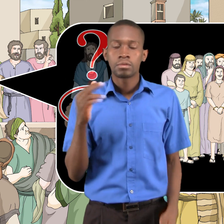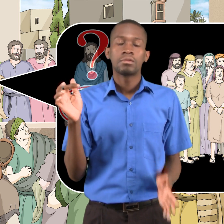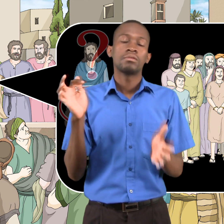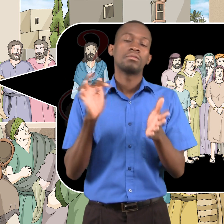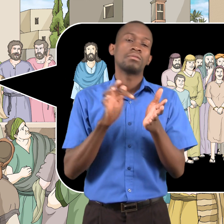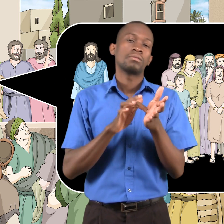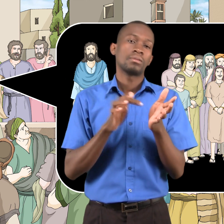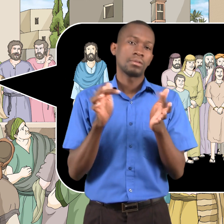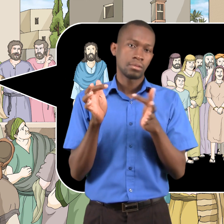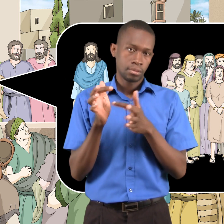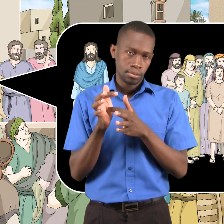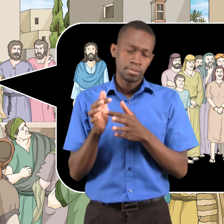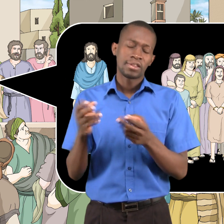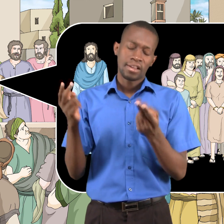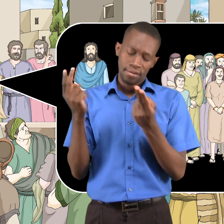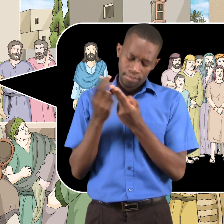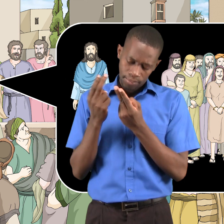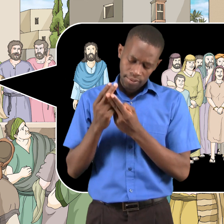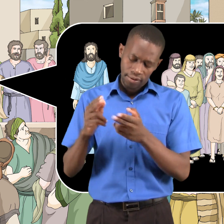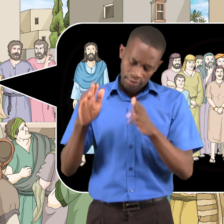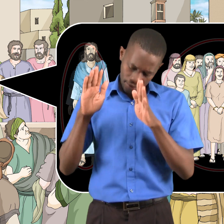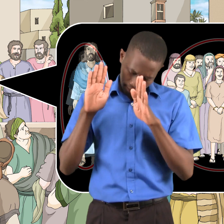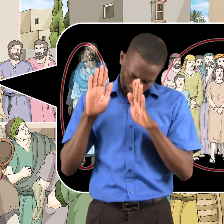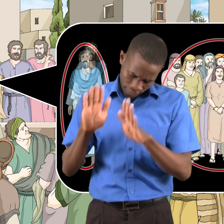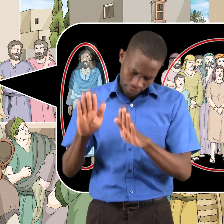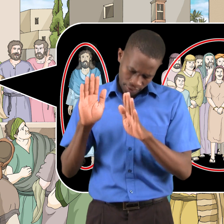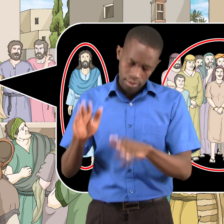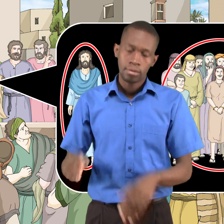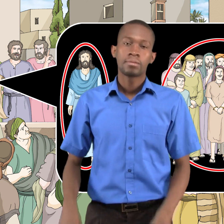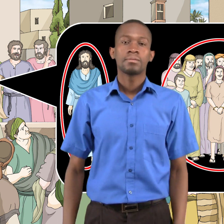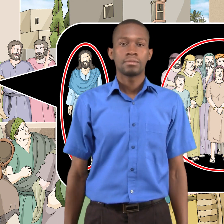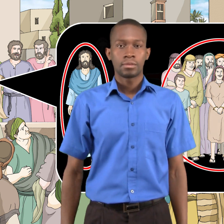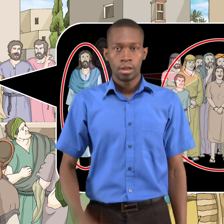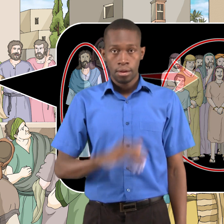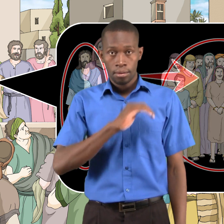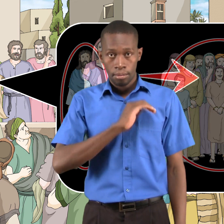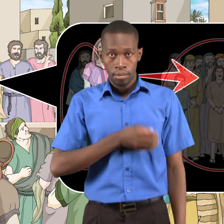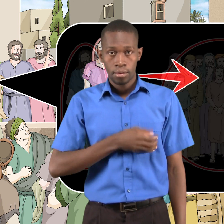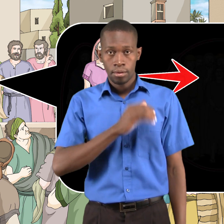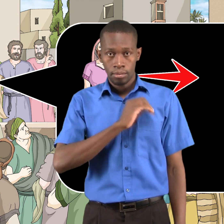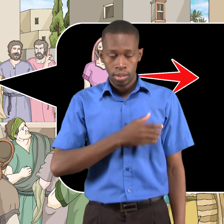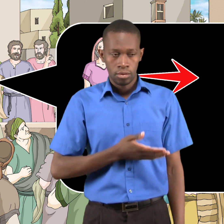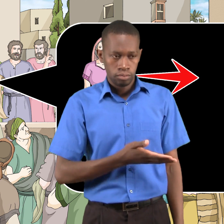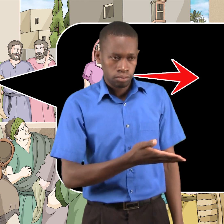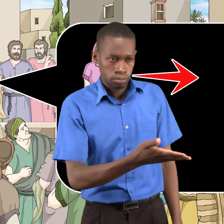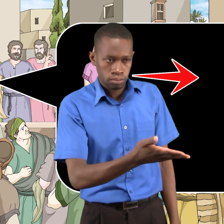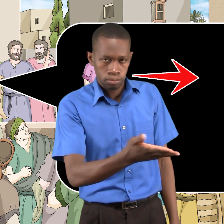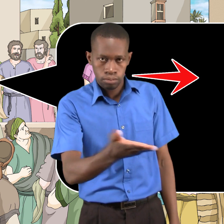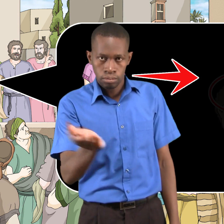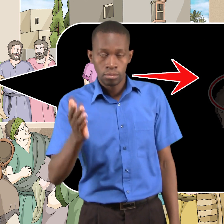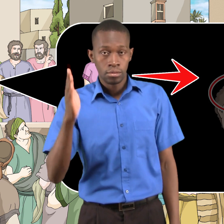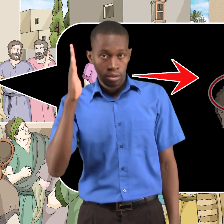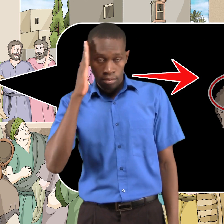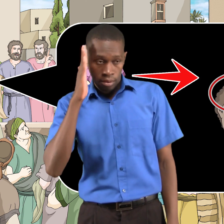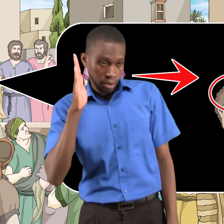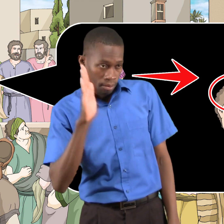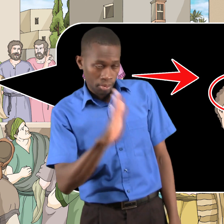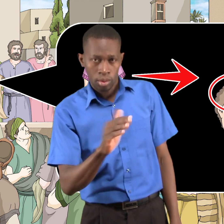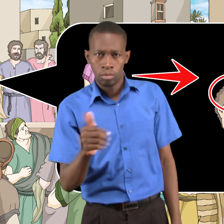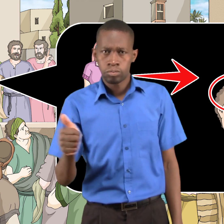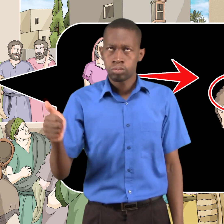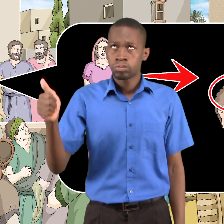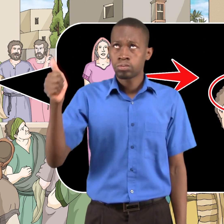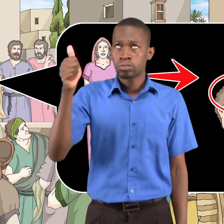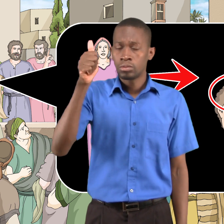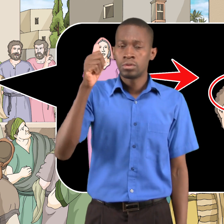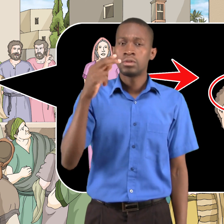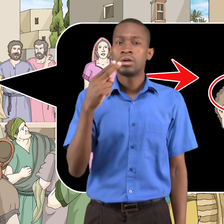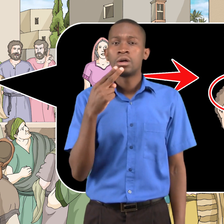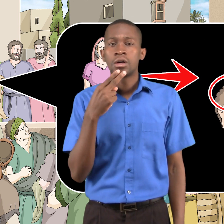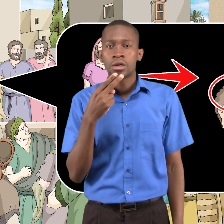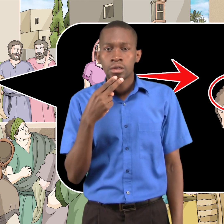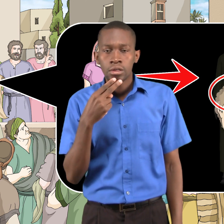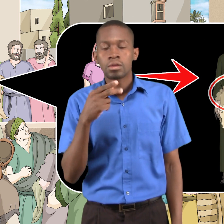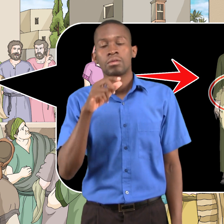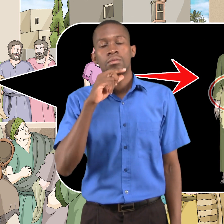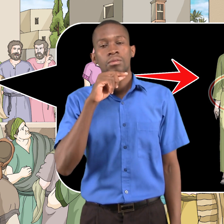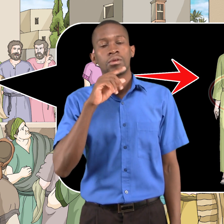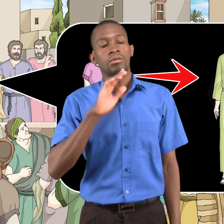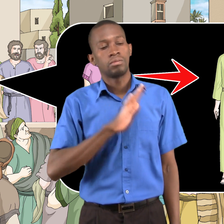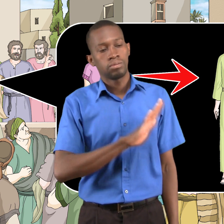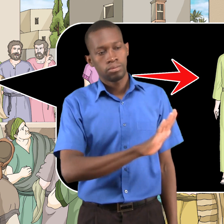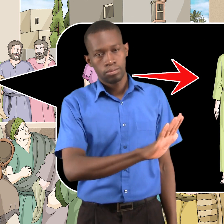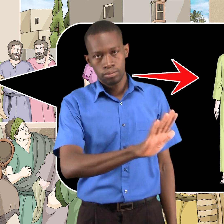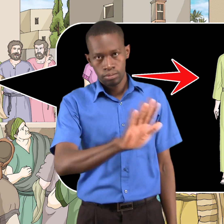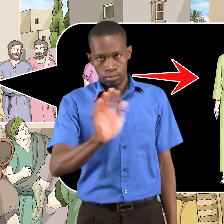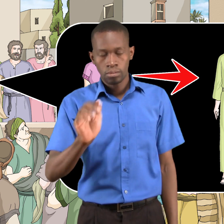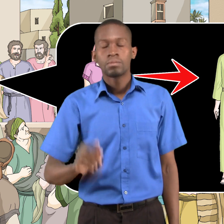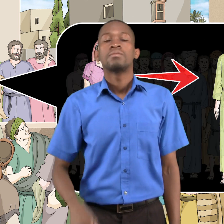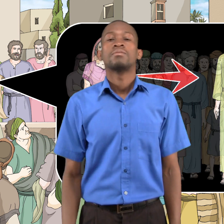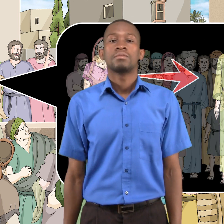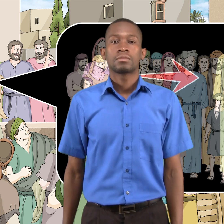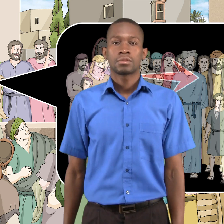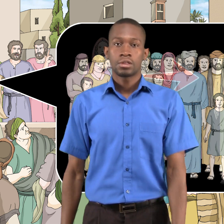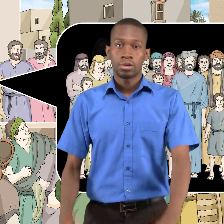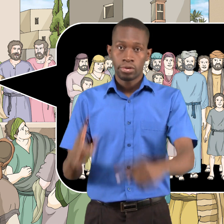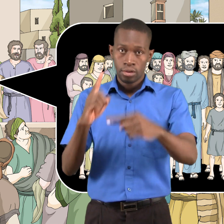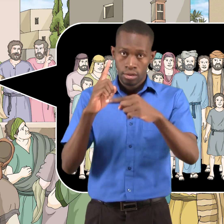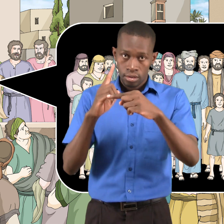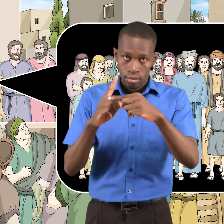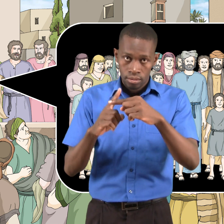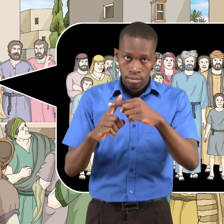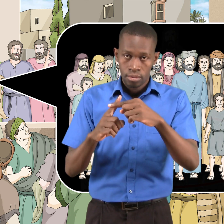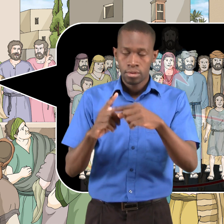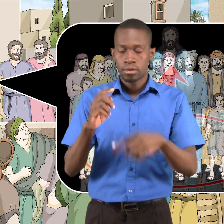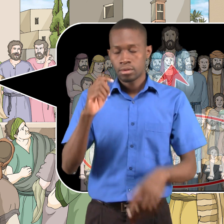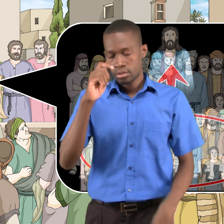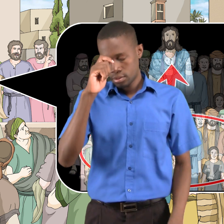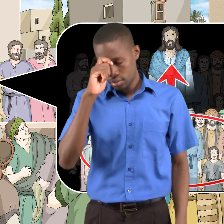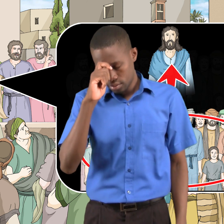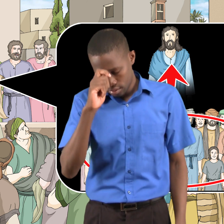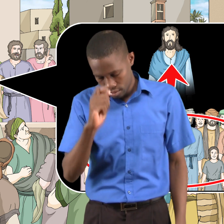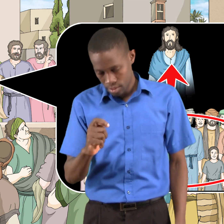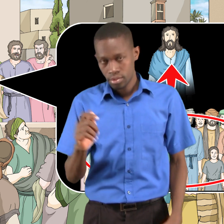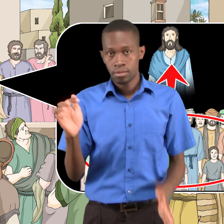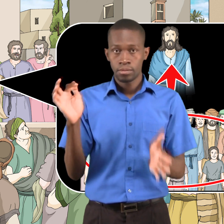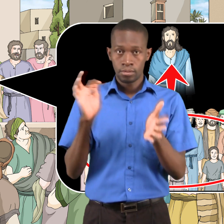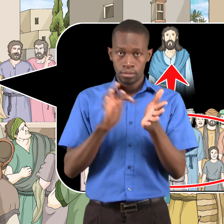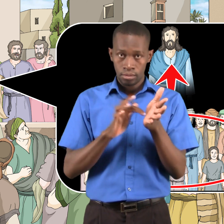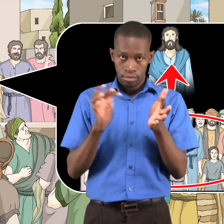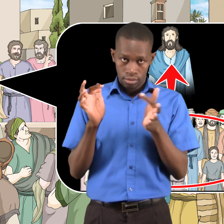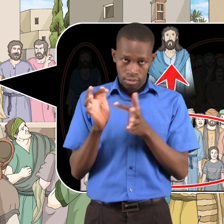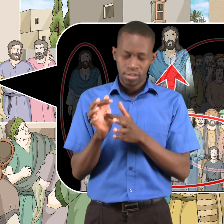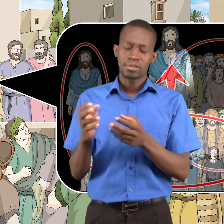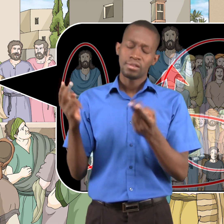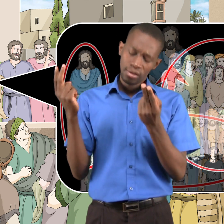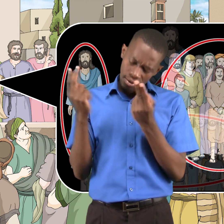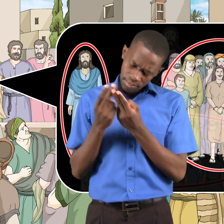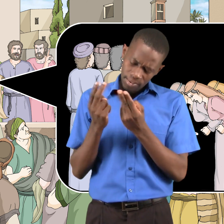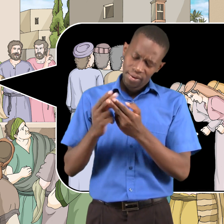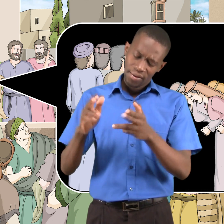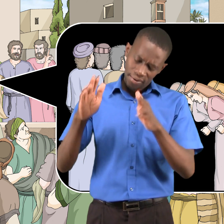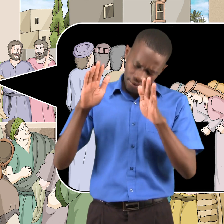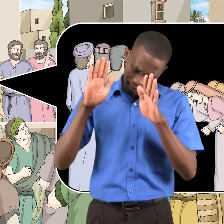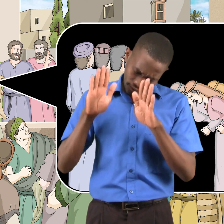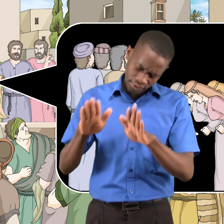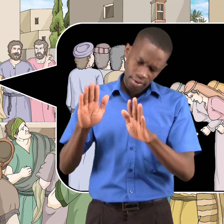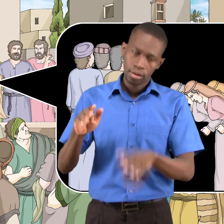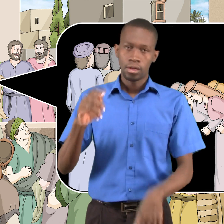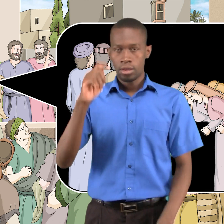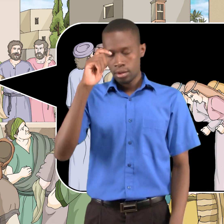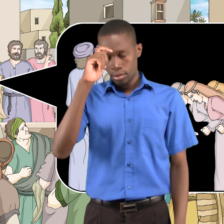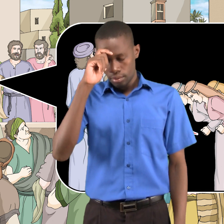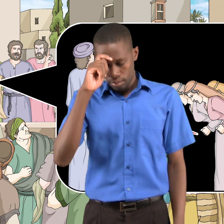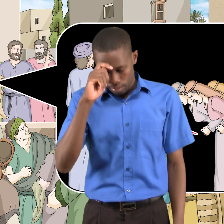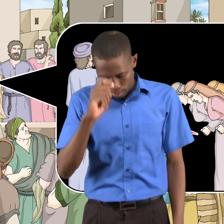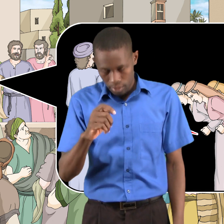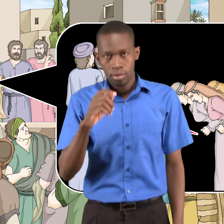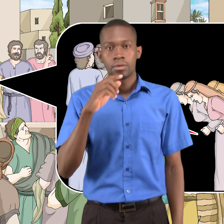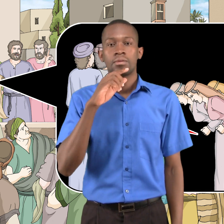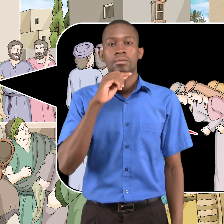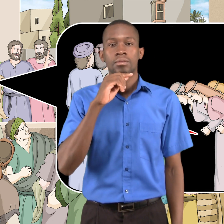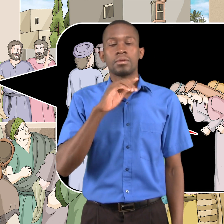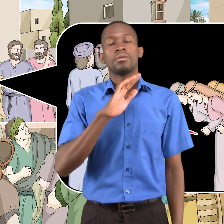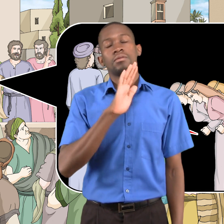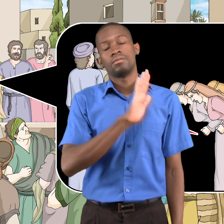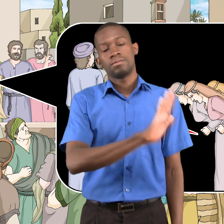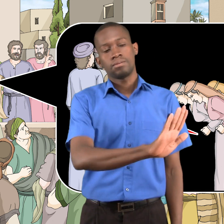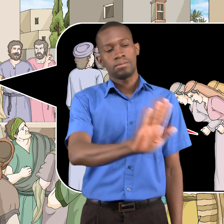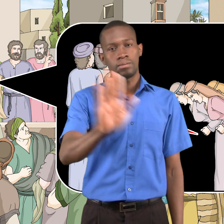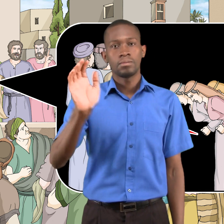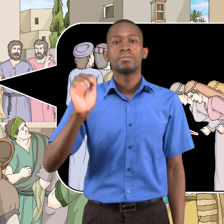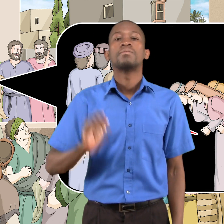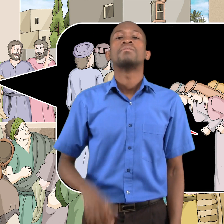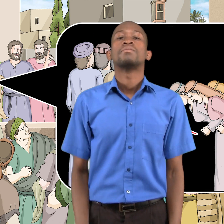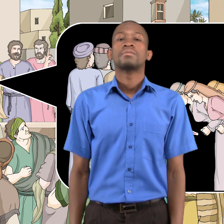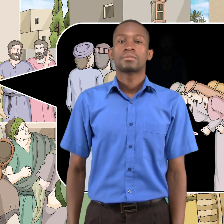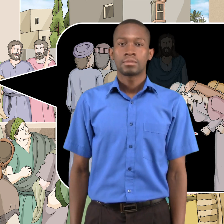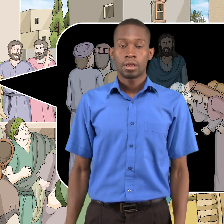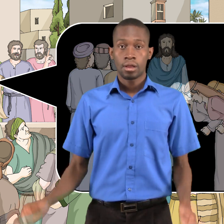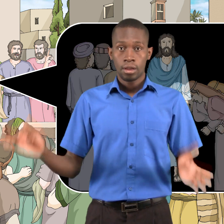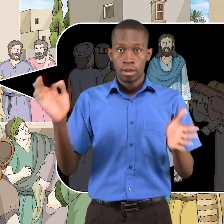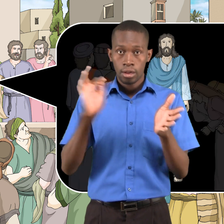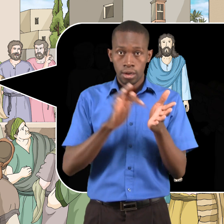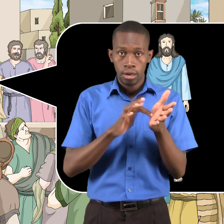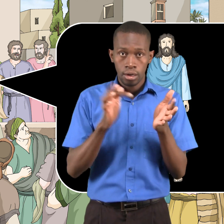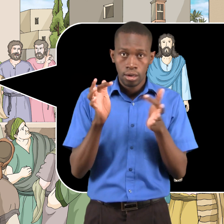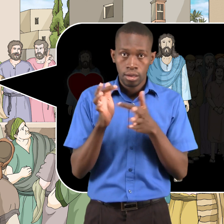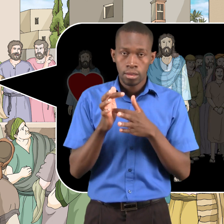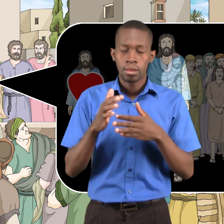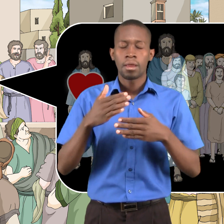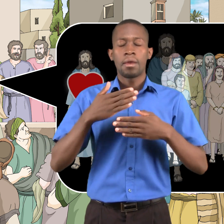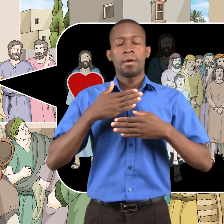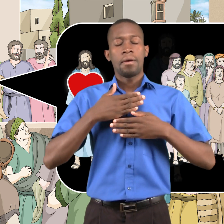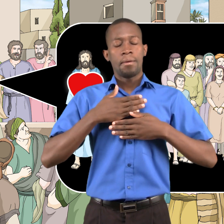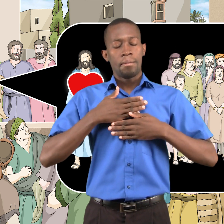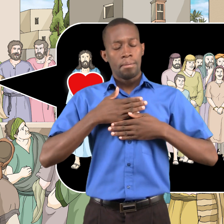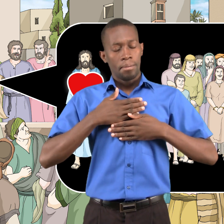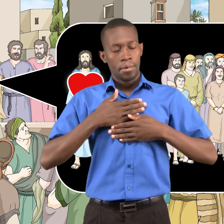Now as the church submits to Christ, so also wives should submit to their husbands in everything.